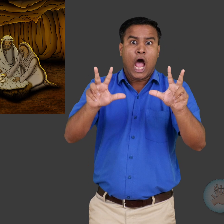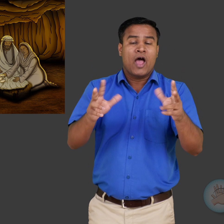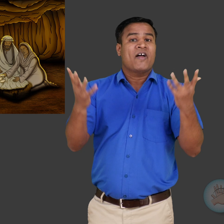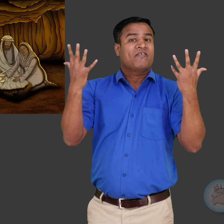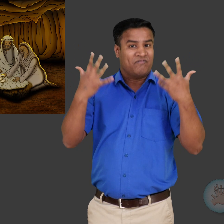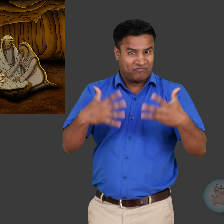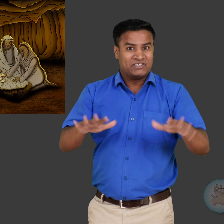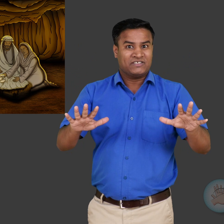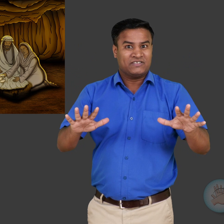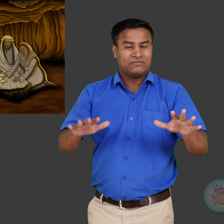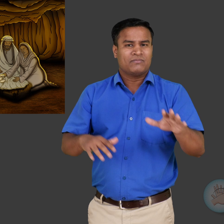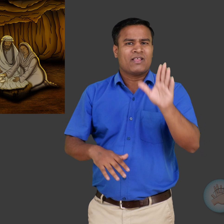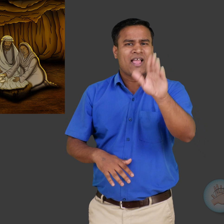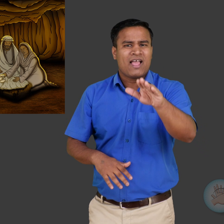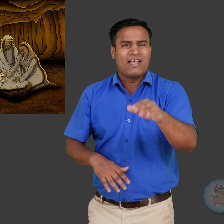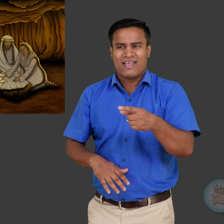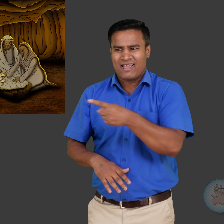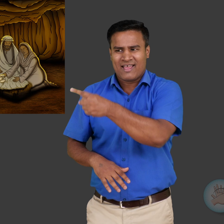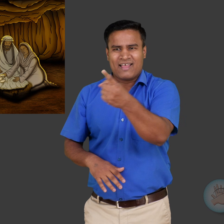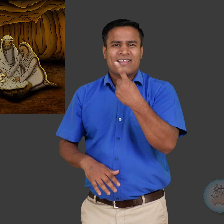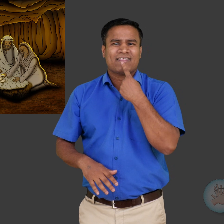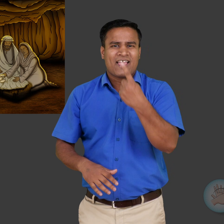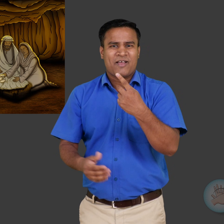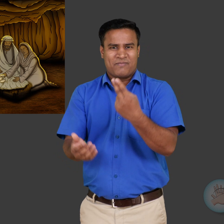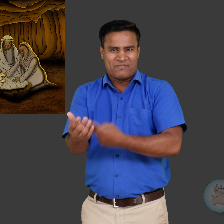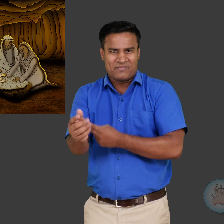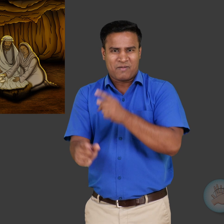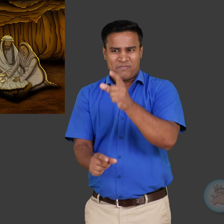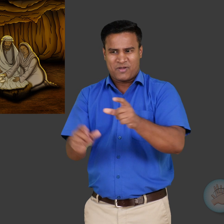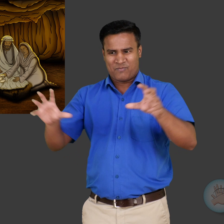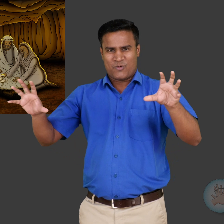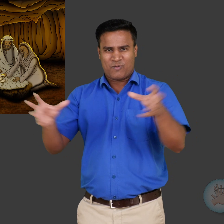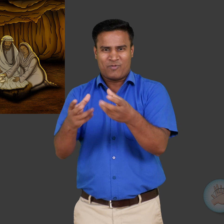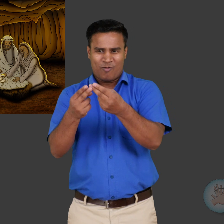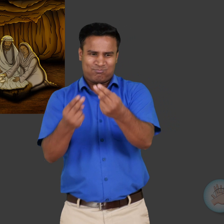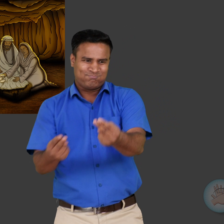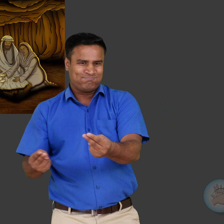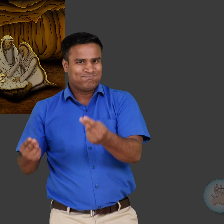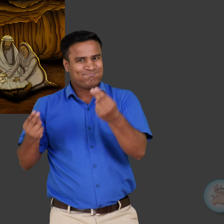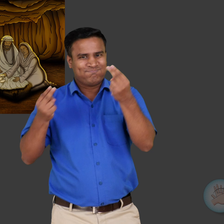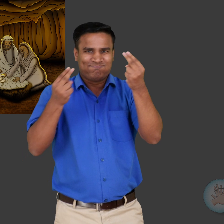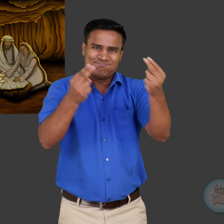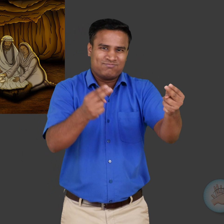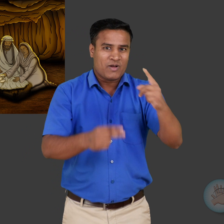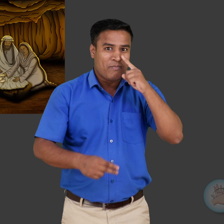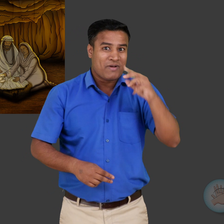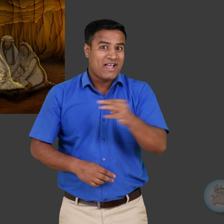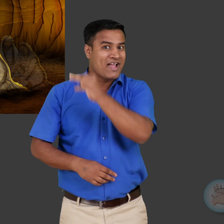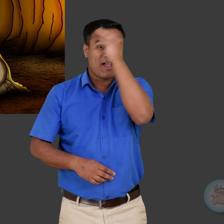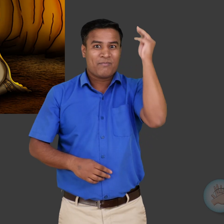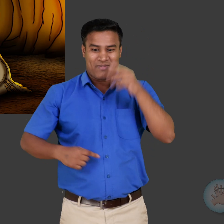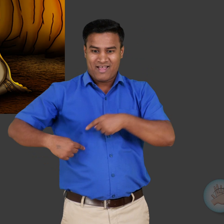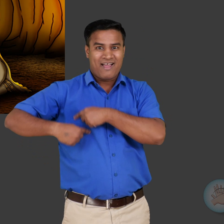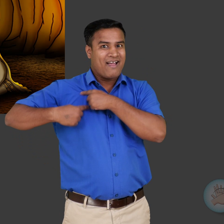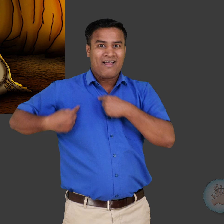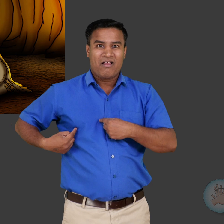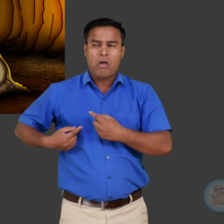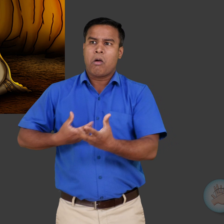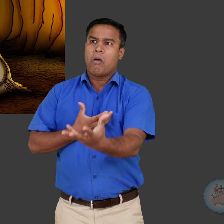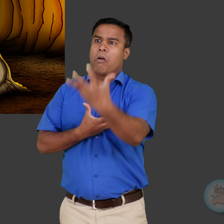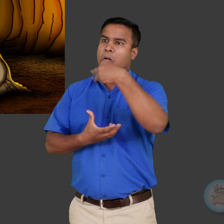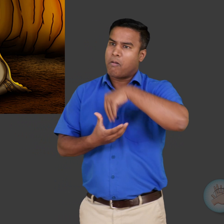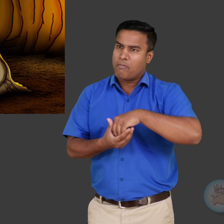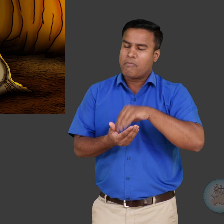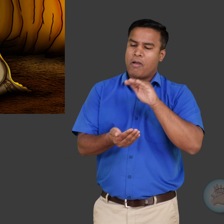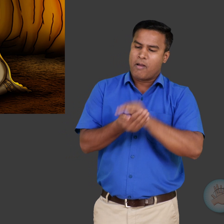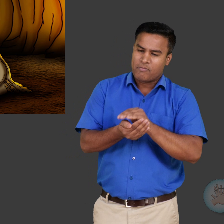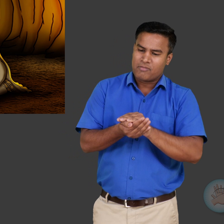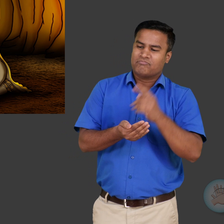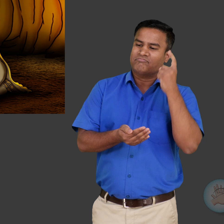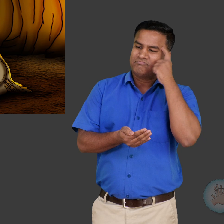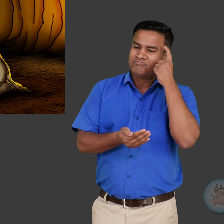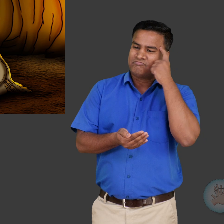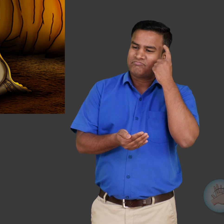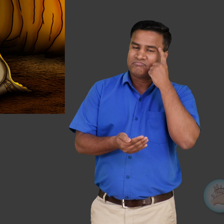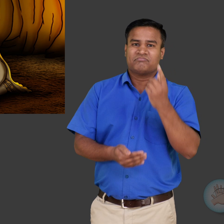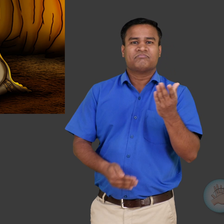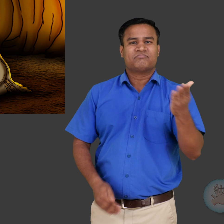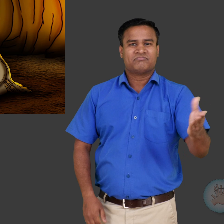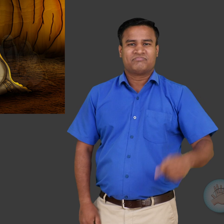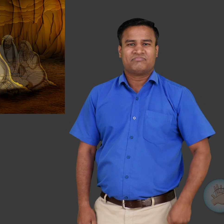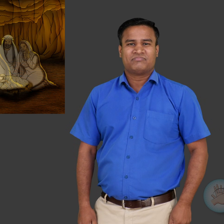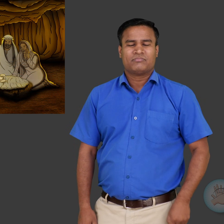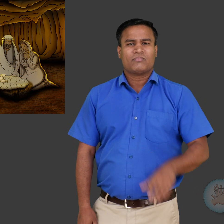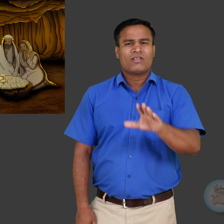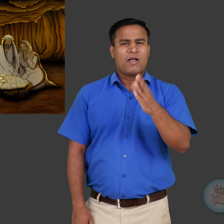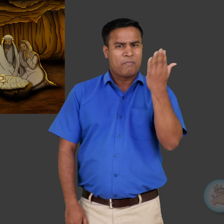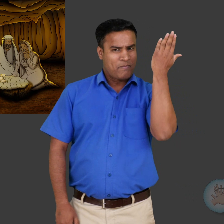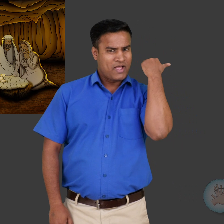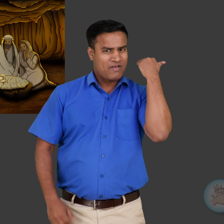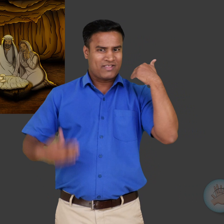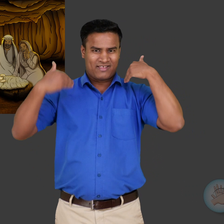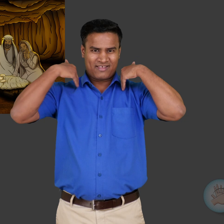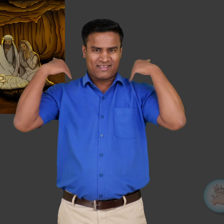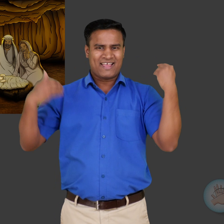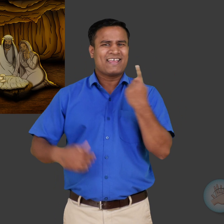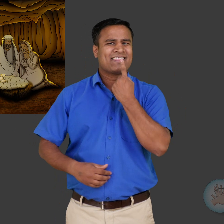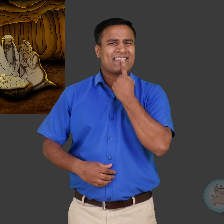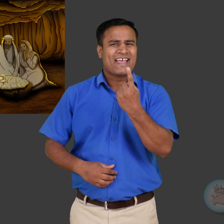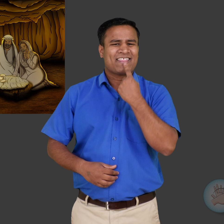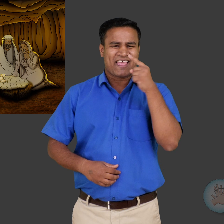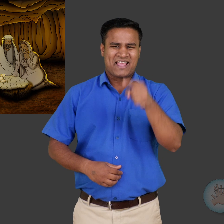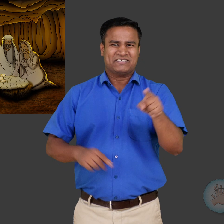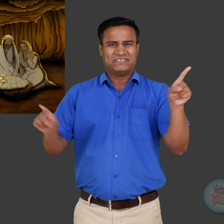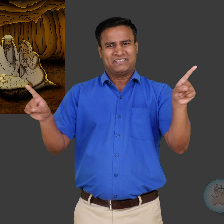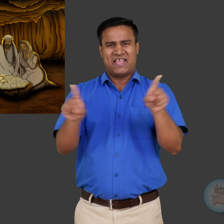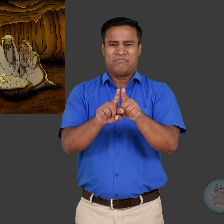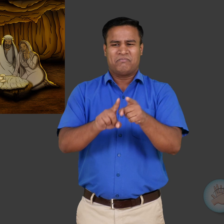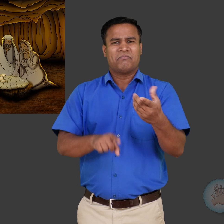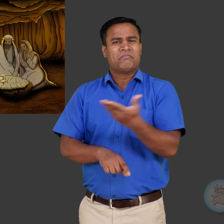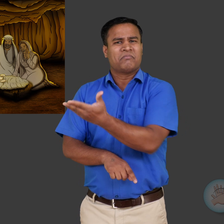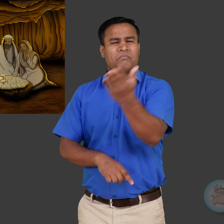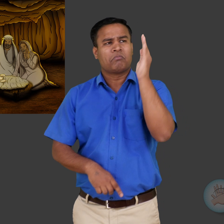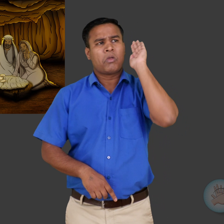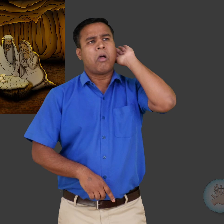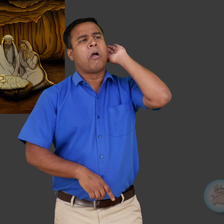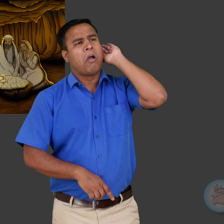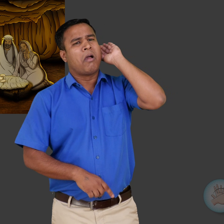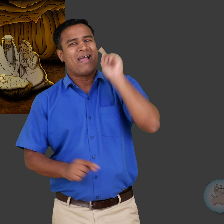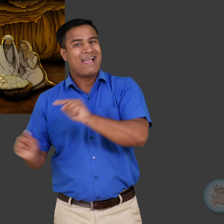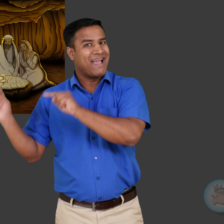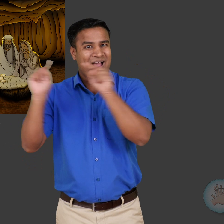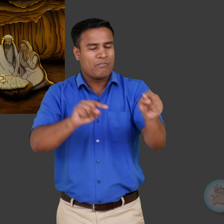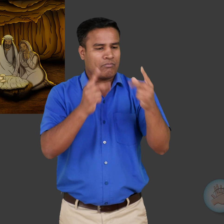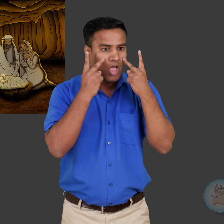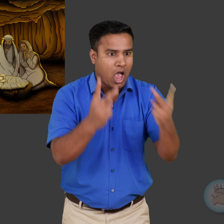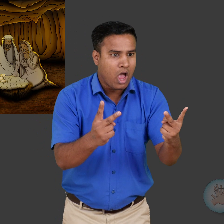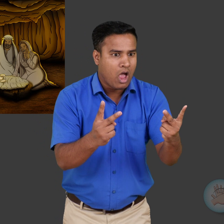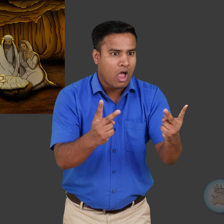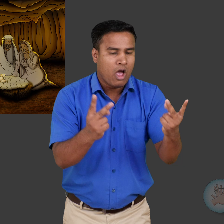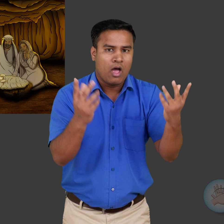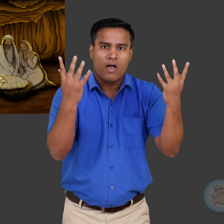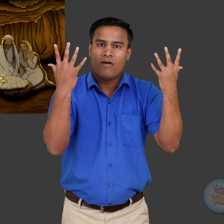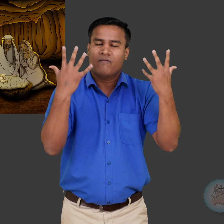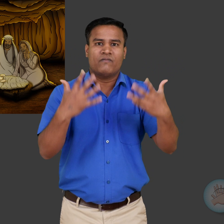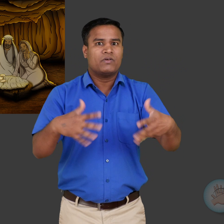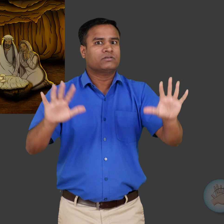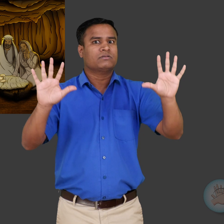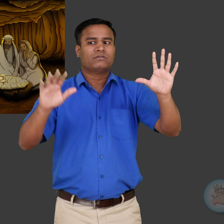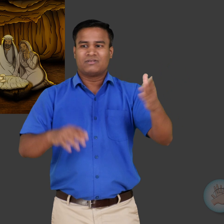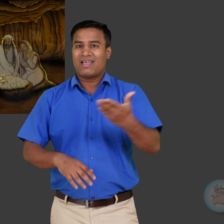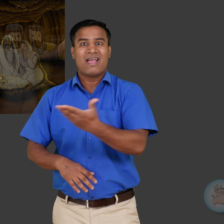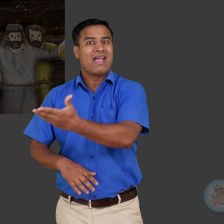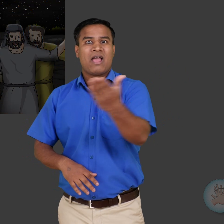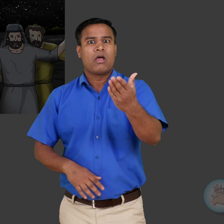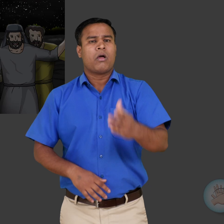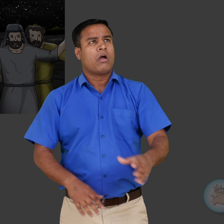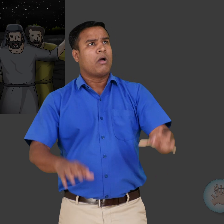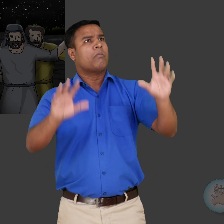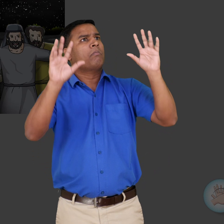And all who heard it were amazed at what the shepherds said to them. But Mary treasured up all these things and pondered them in her heart.